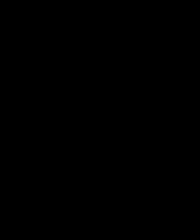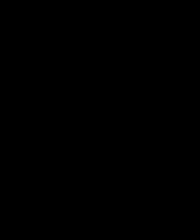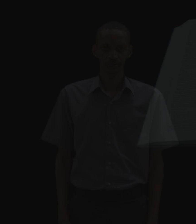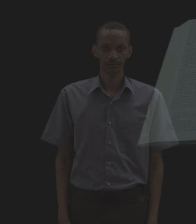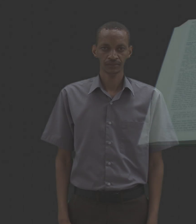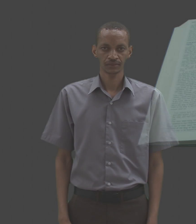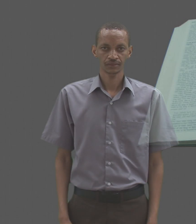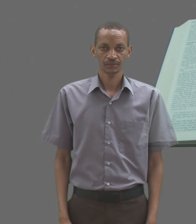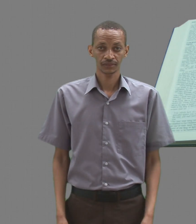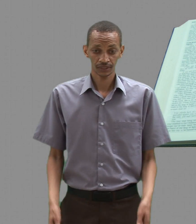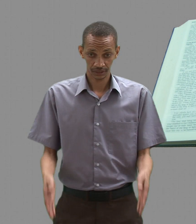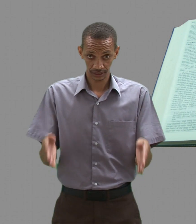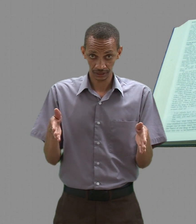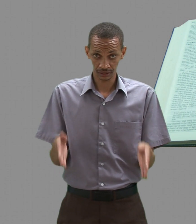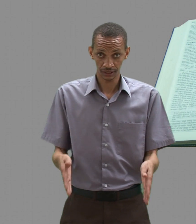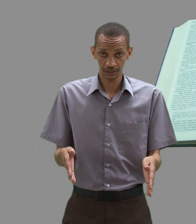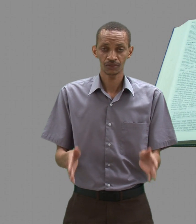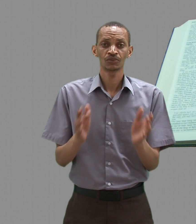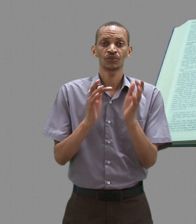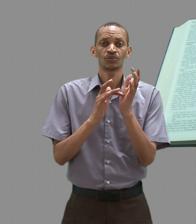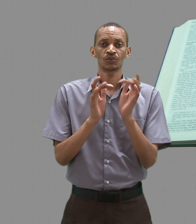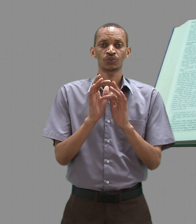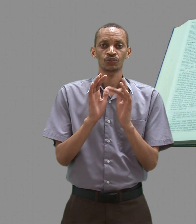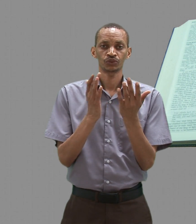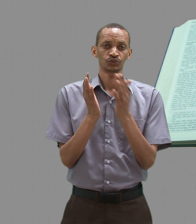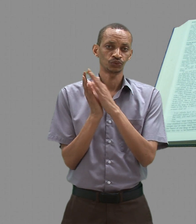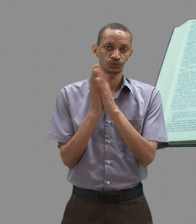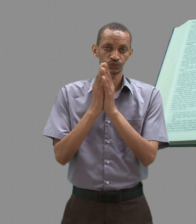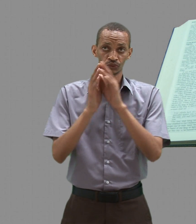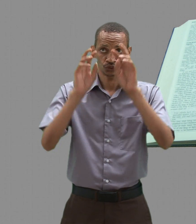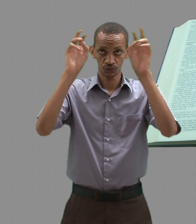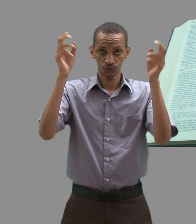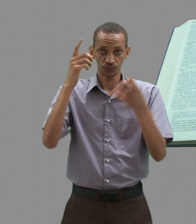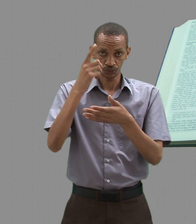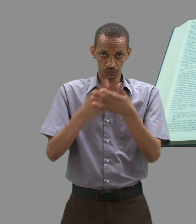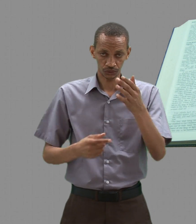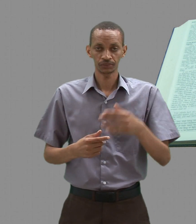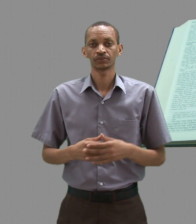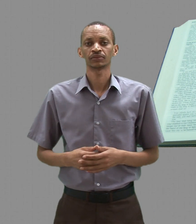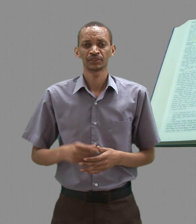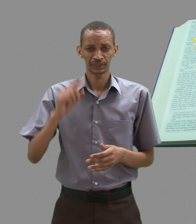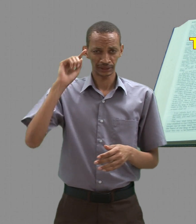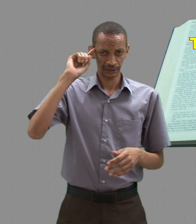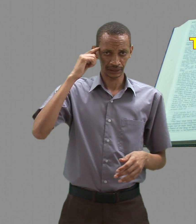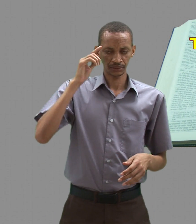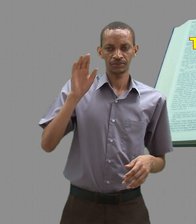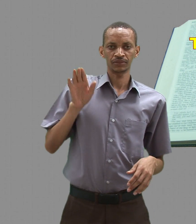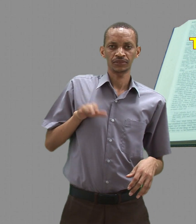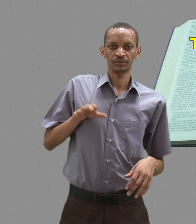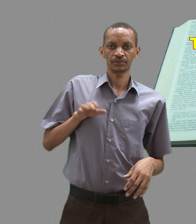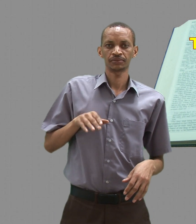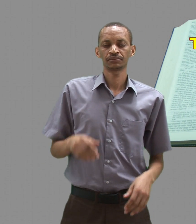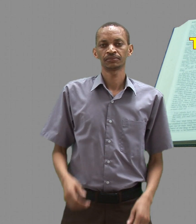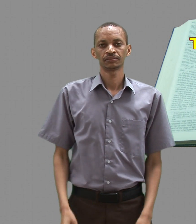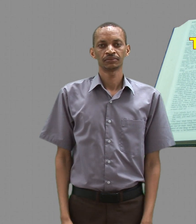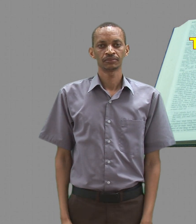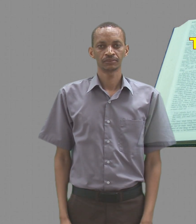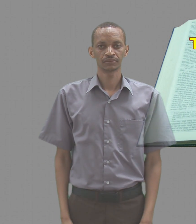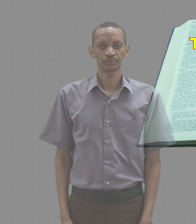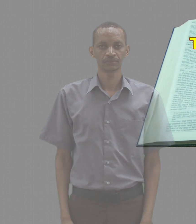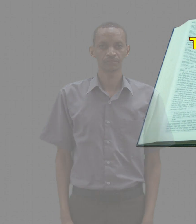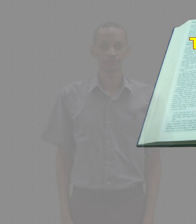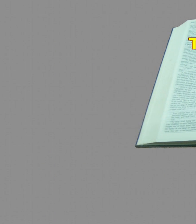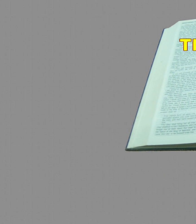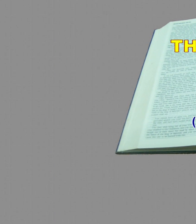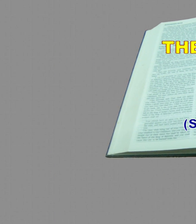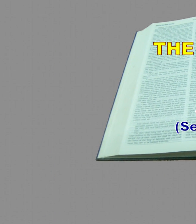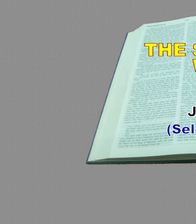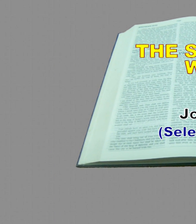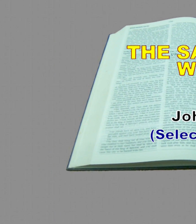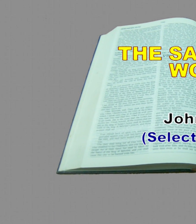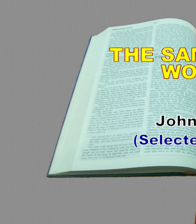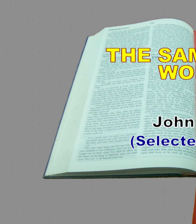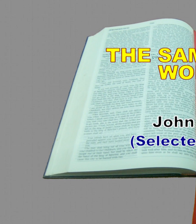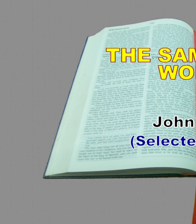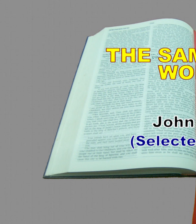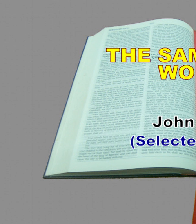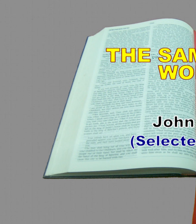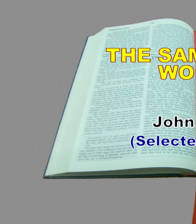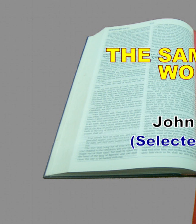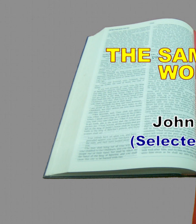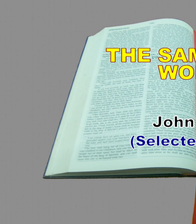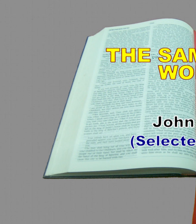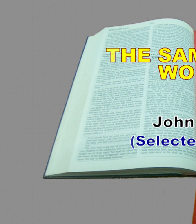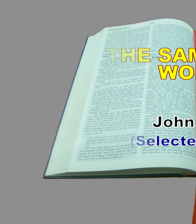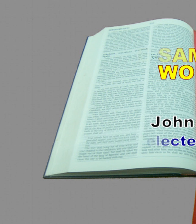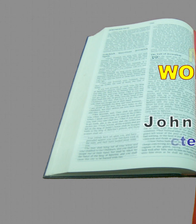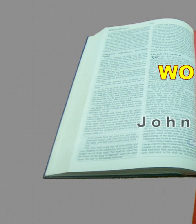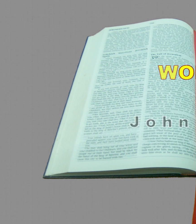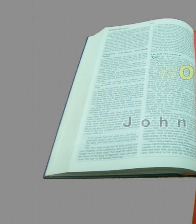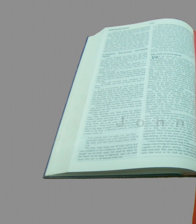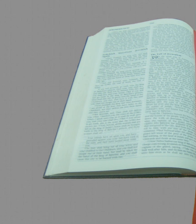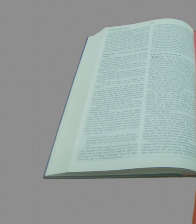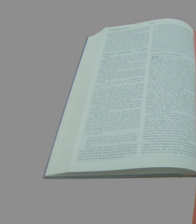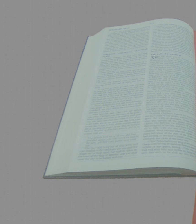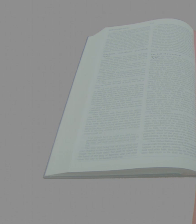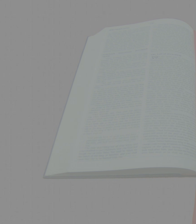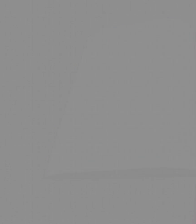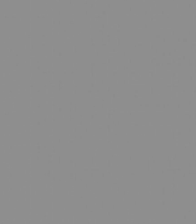The Samaritan woman